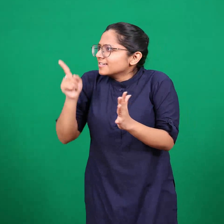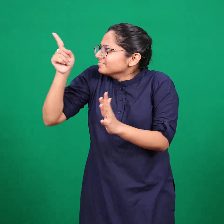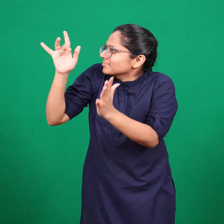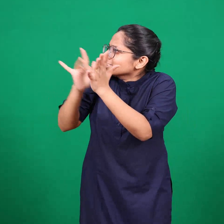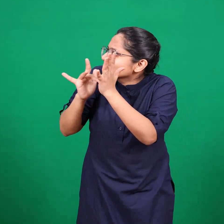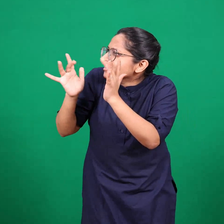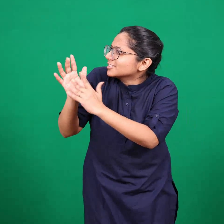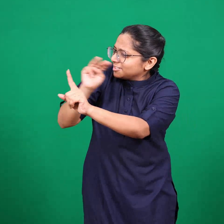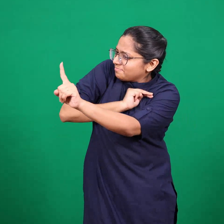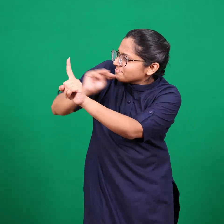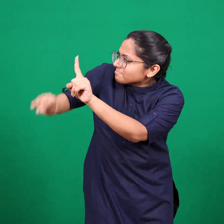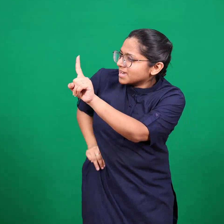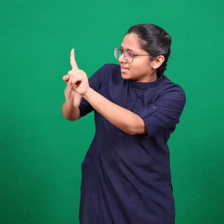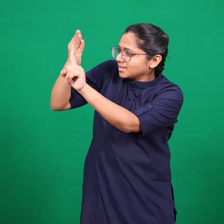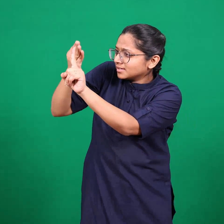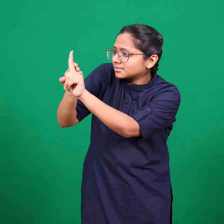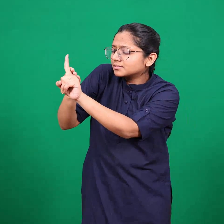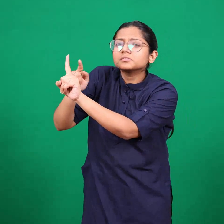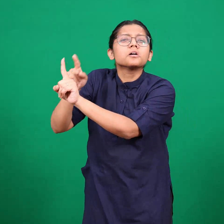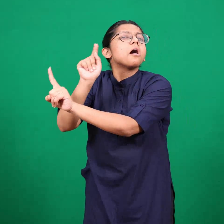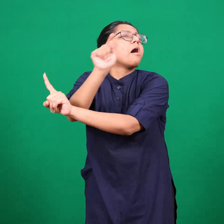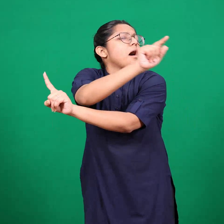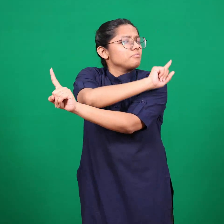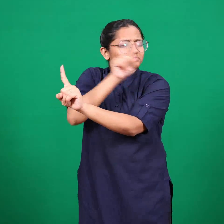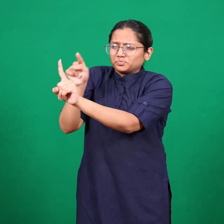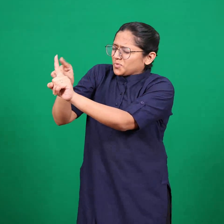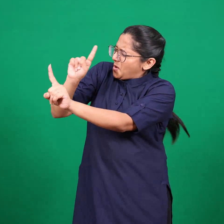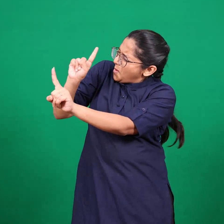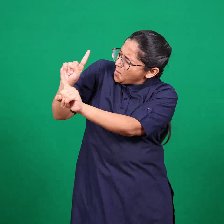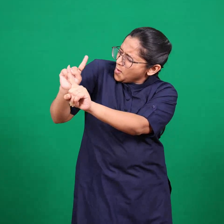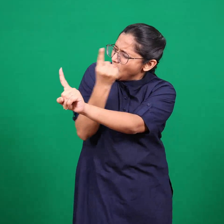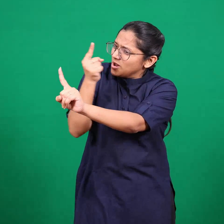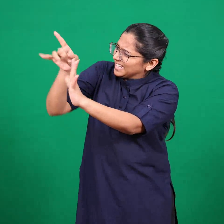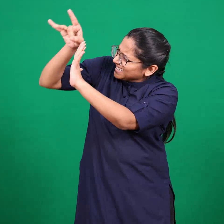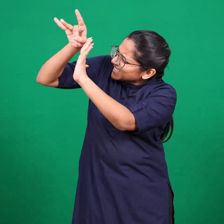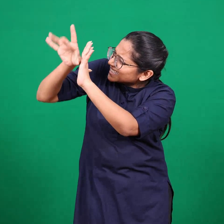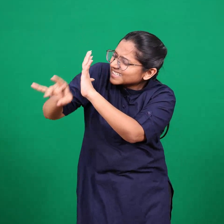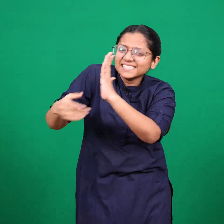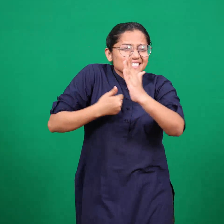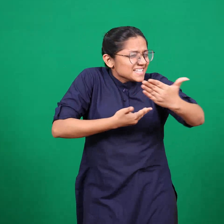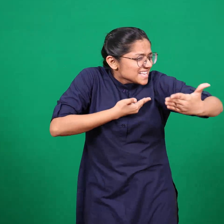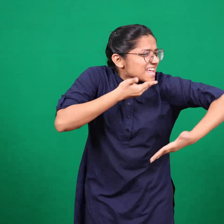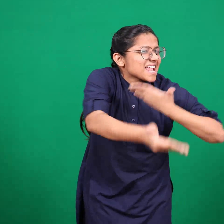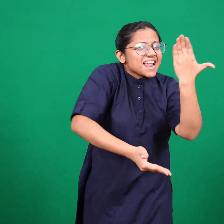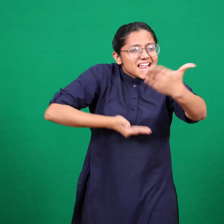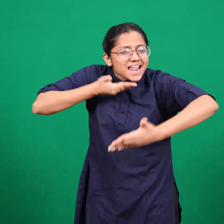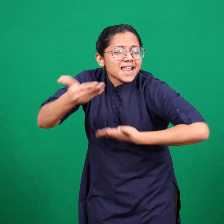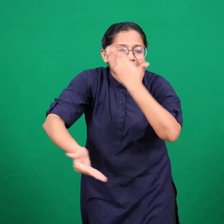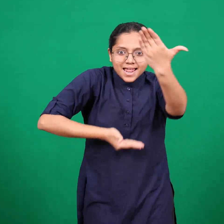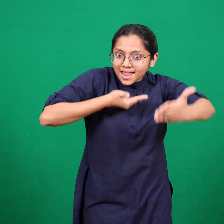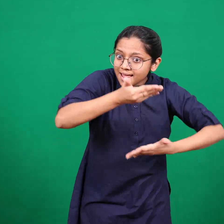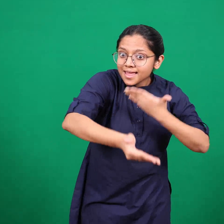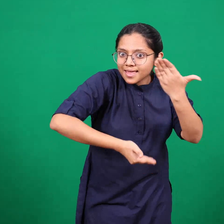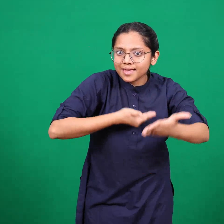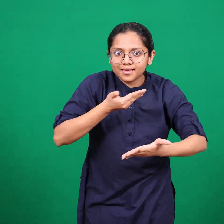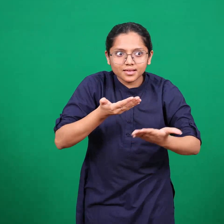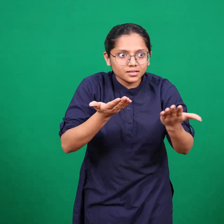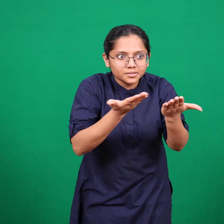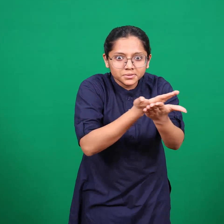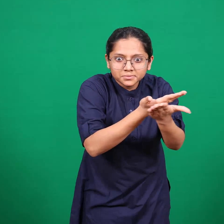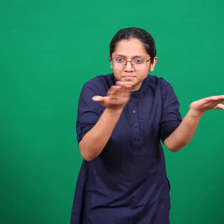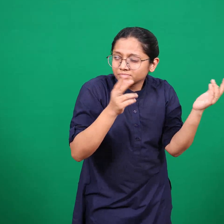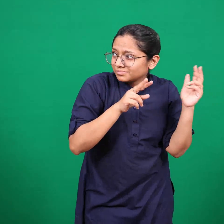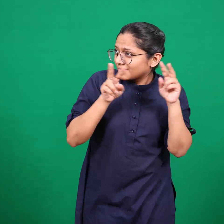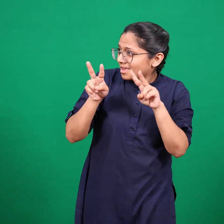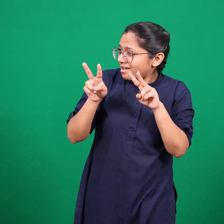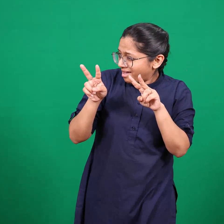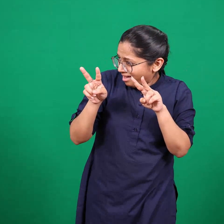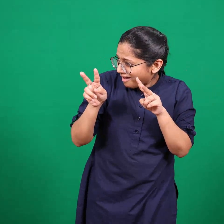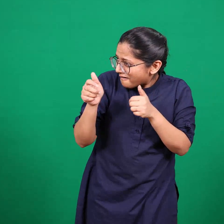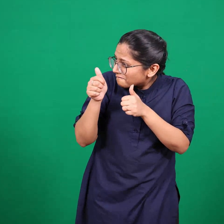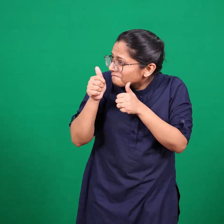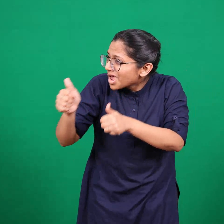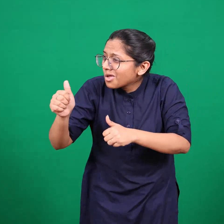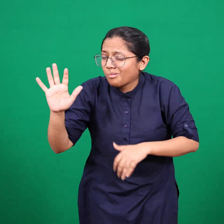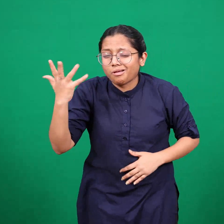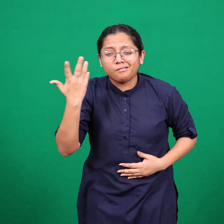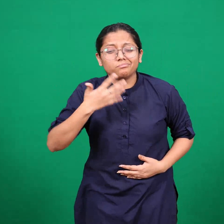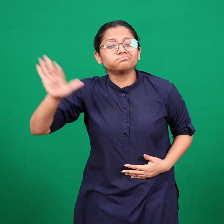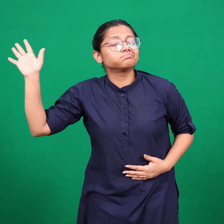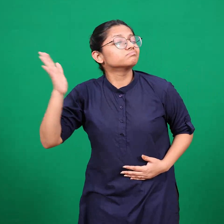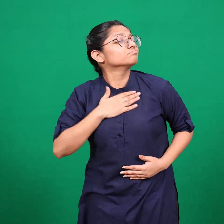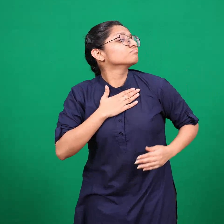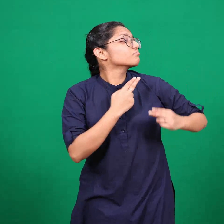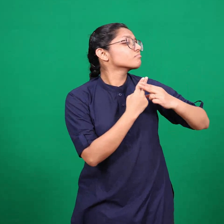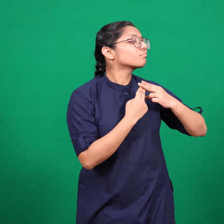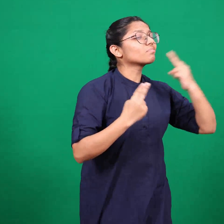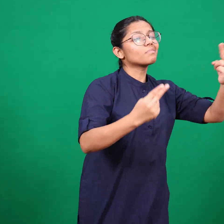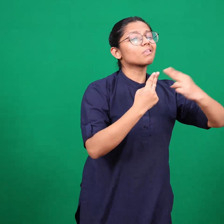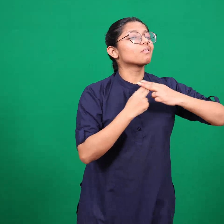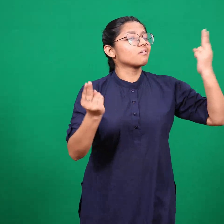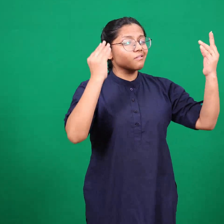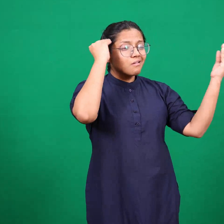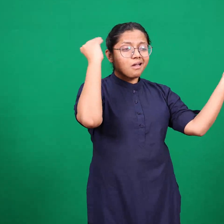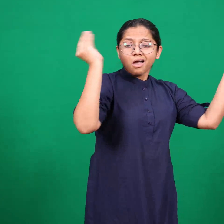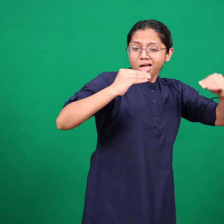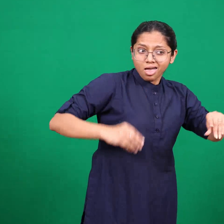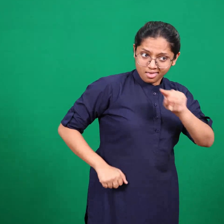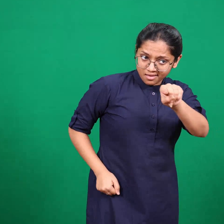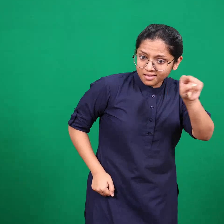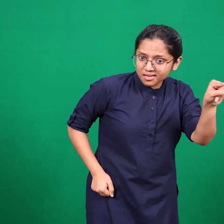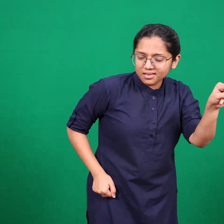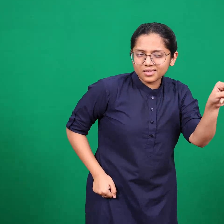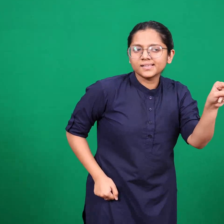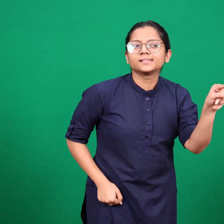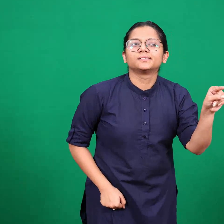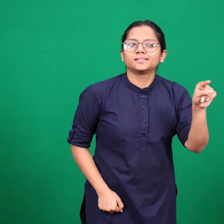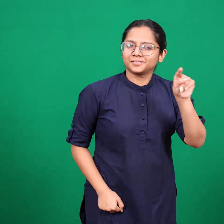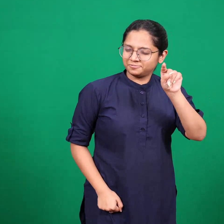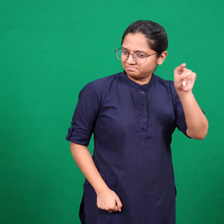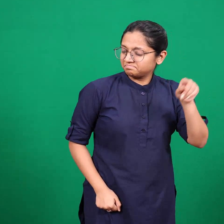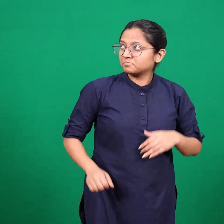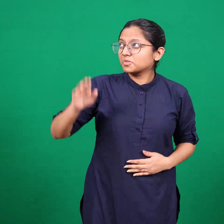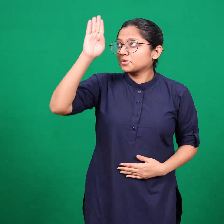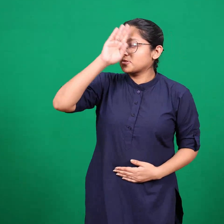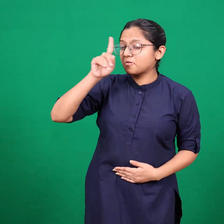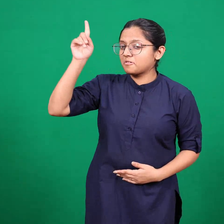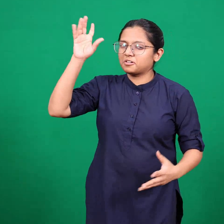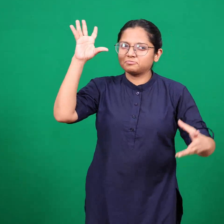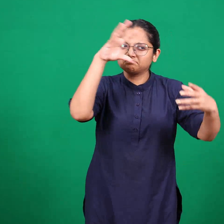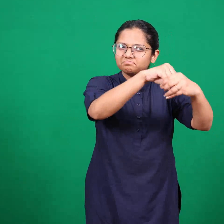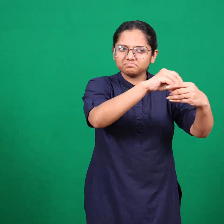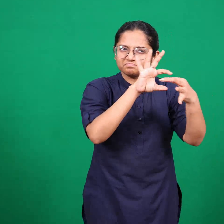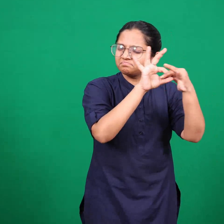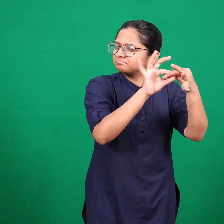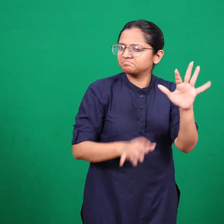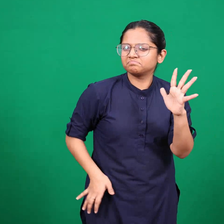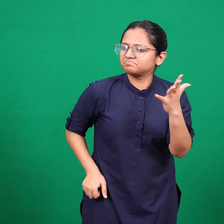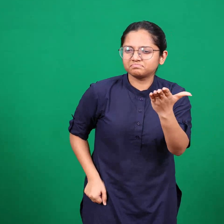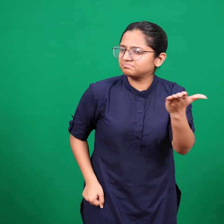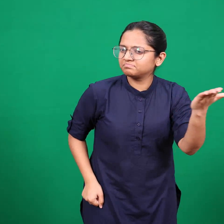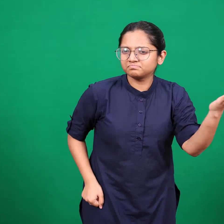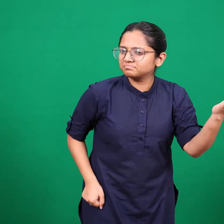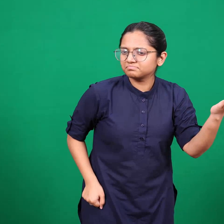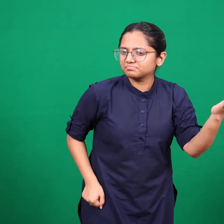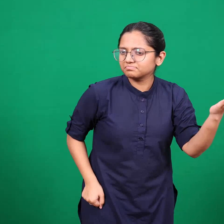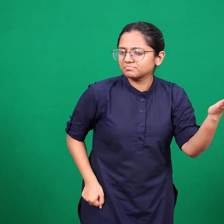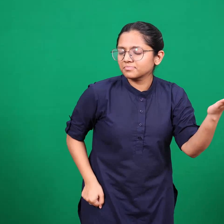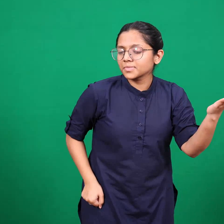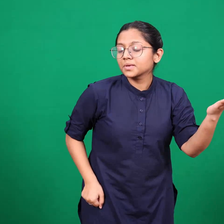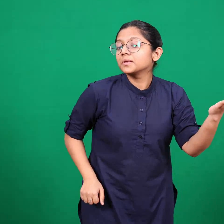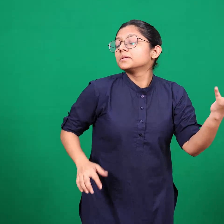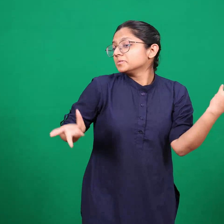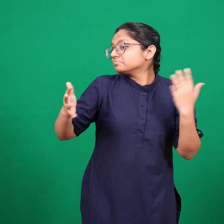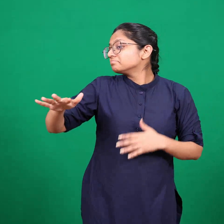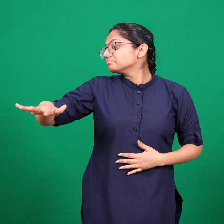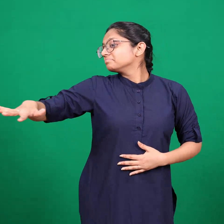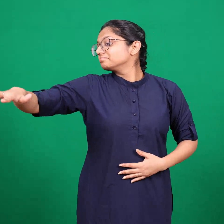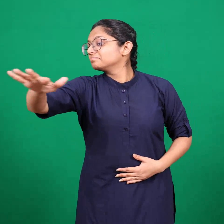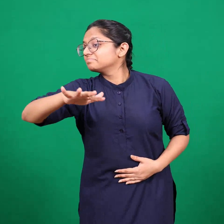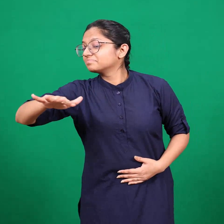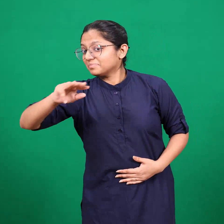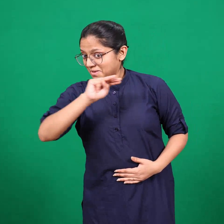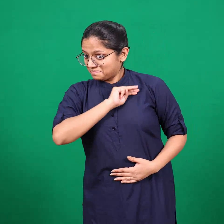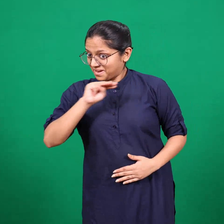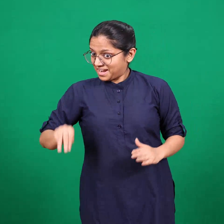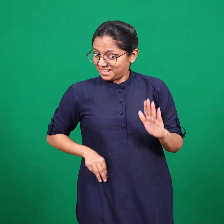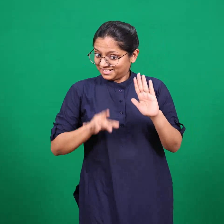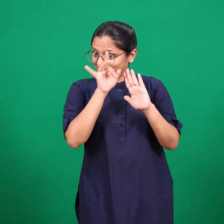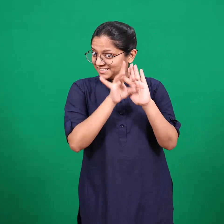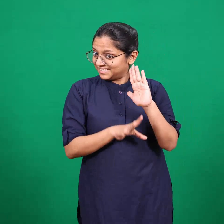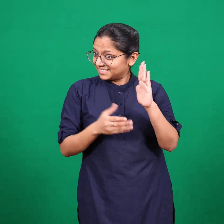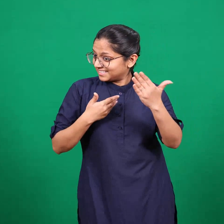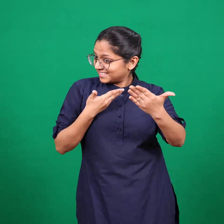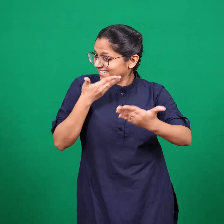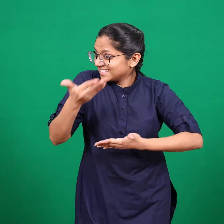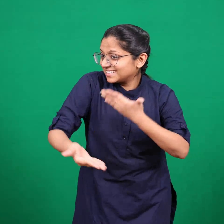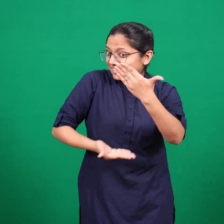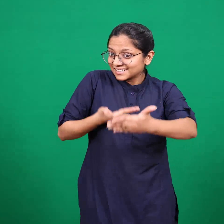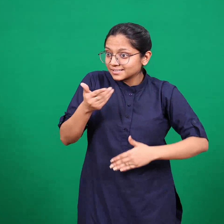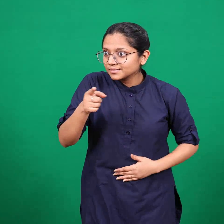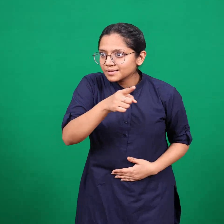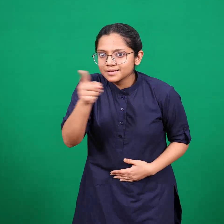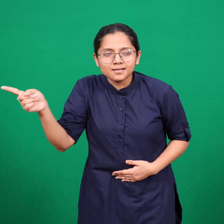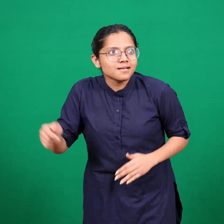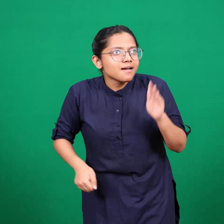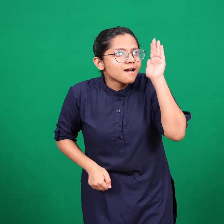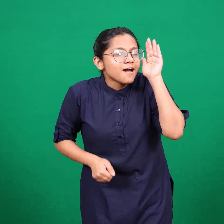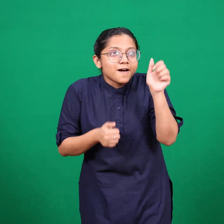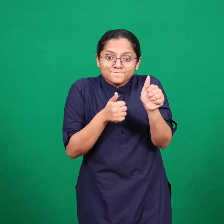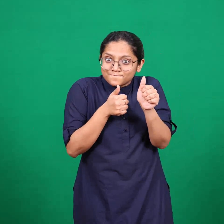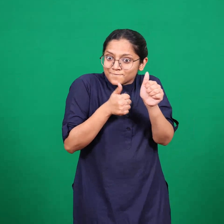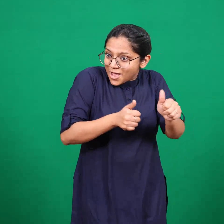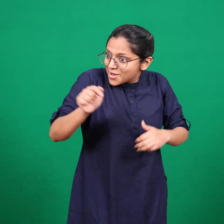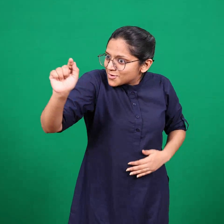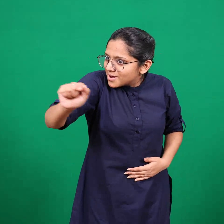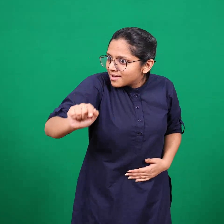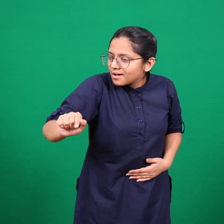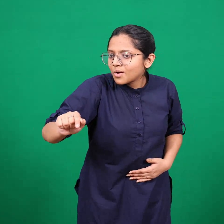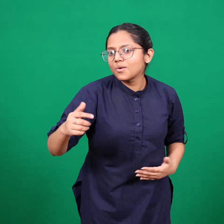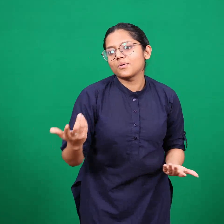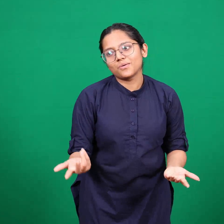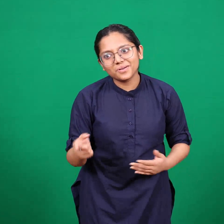Anyone who runs ahead without remaining in the teaching of Christ does not have God.